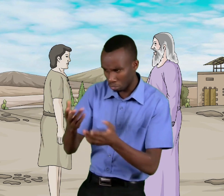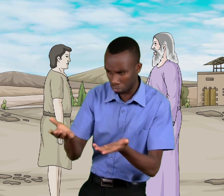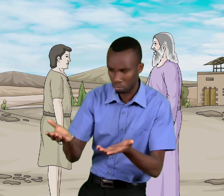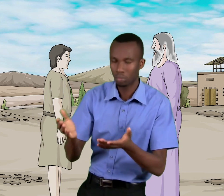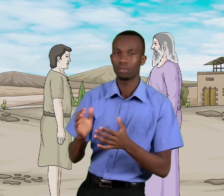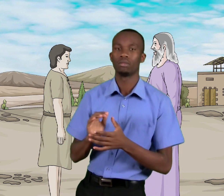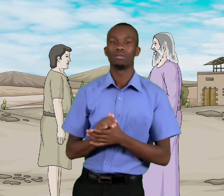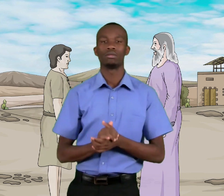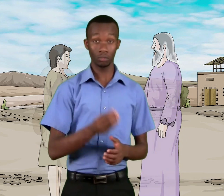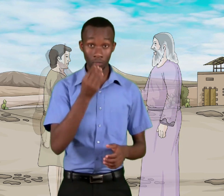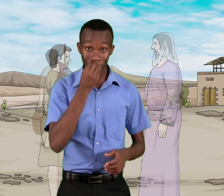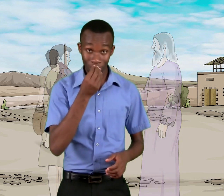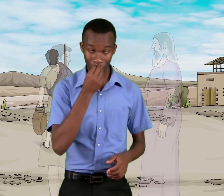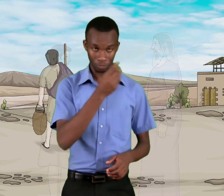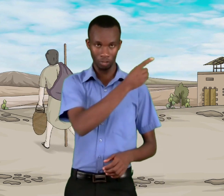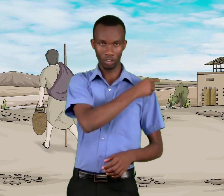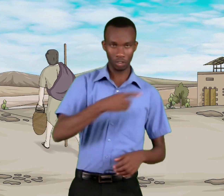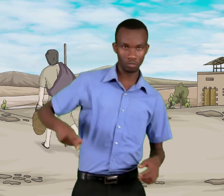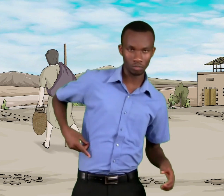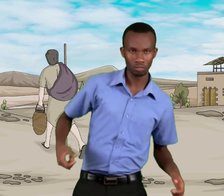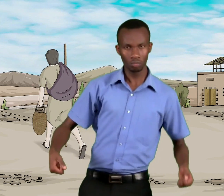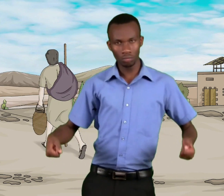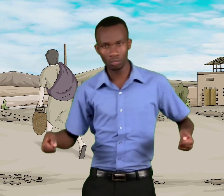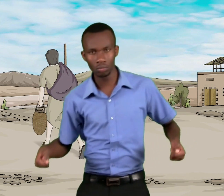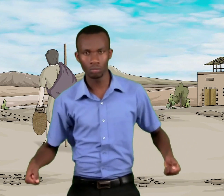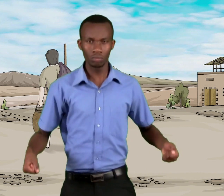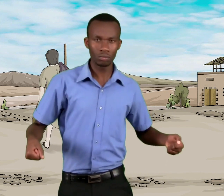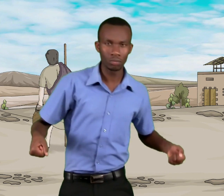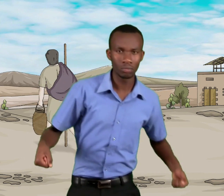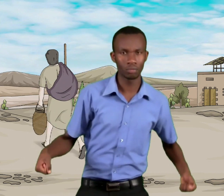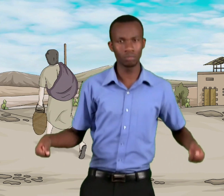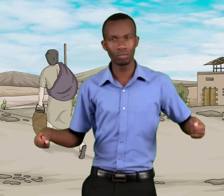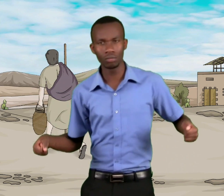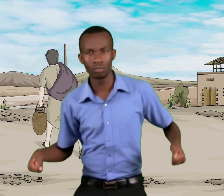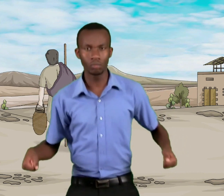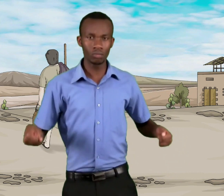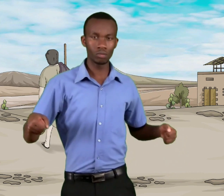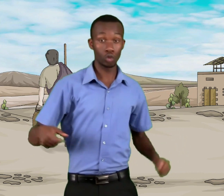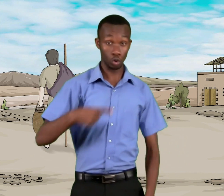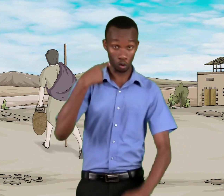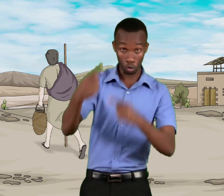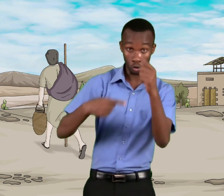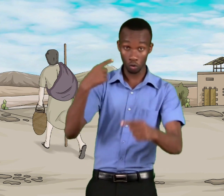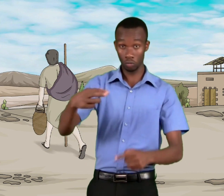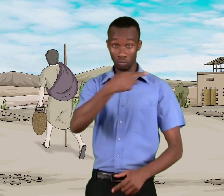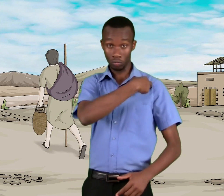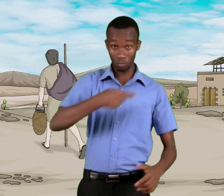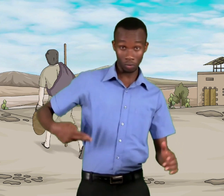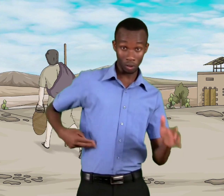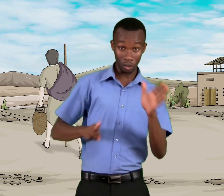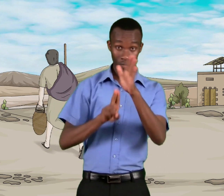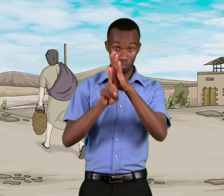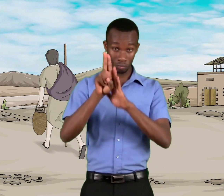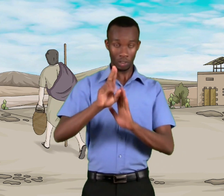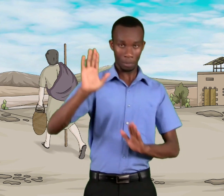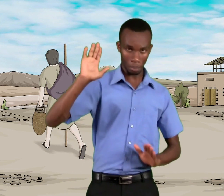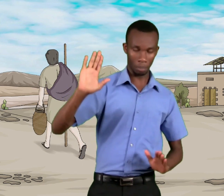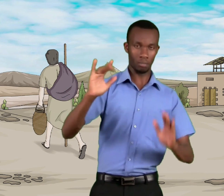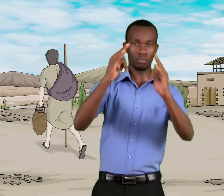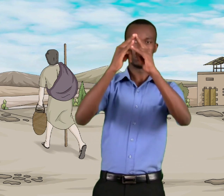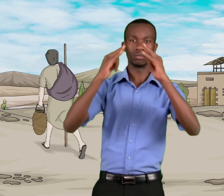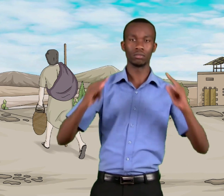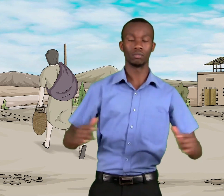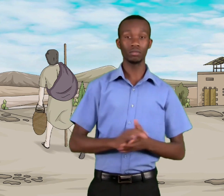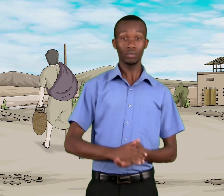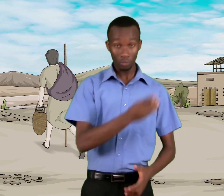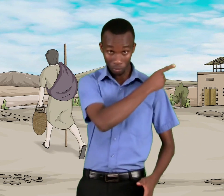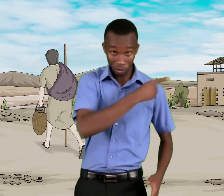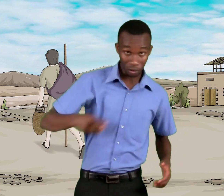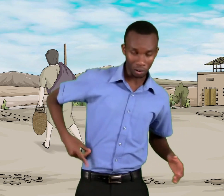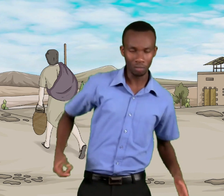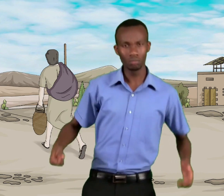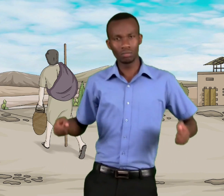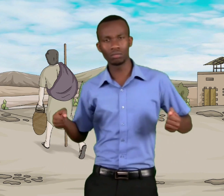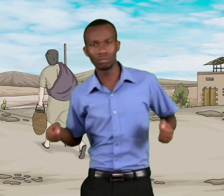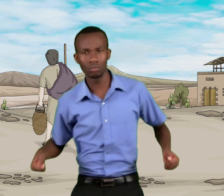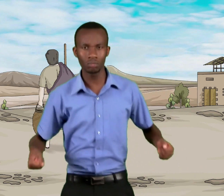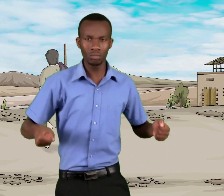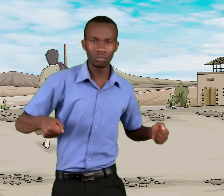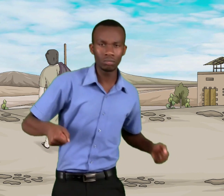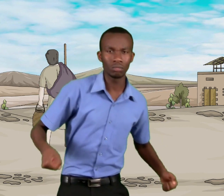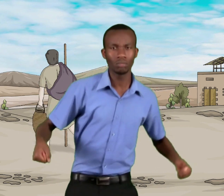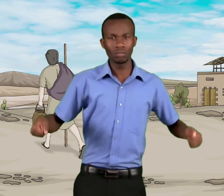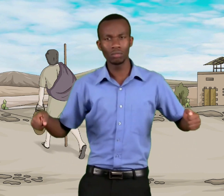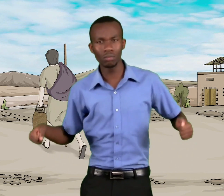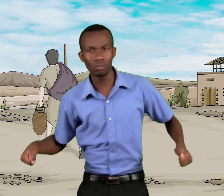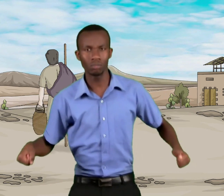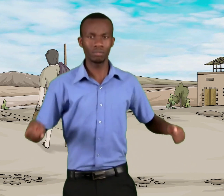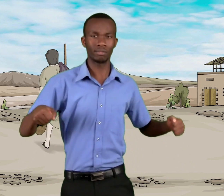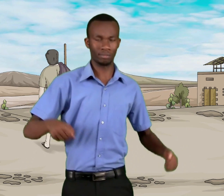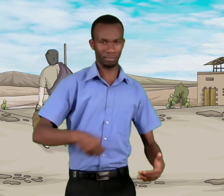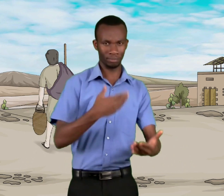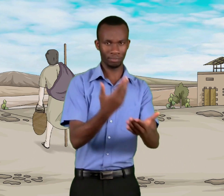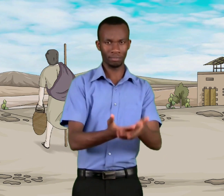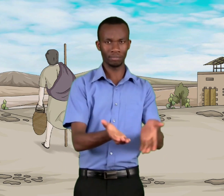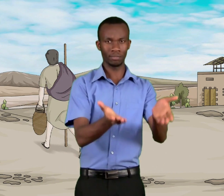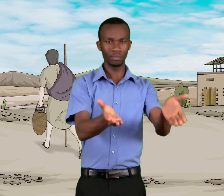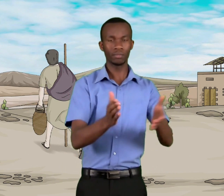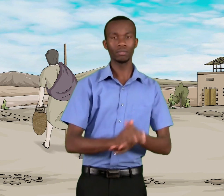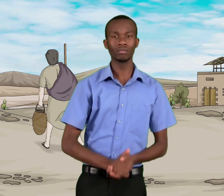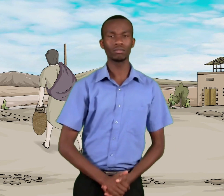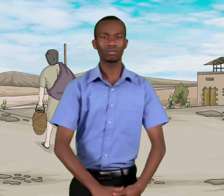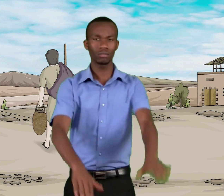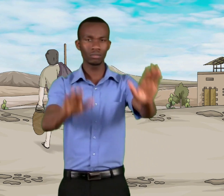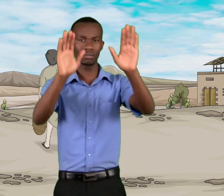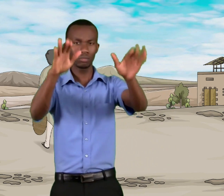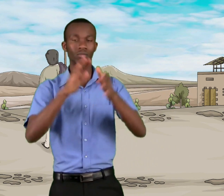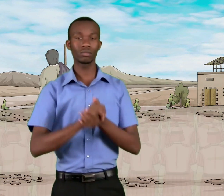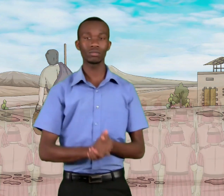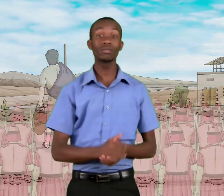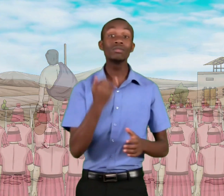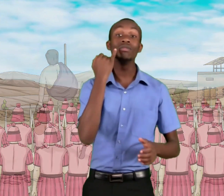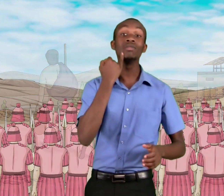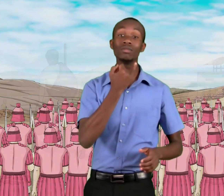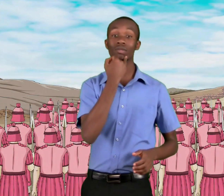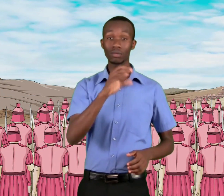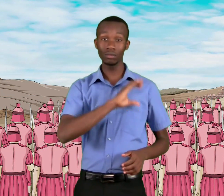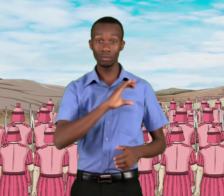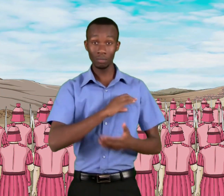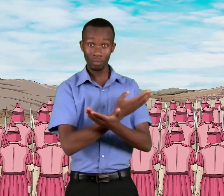So David got up early in the morning, left the flock with a keeper, loaded up, and set out as Jesse had instructed him.